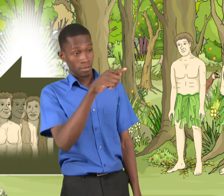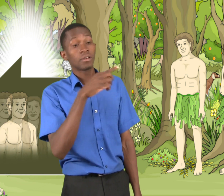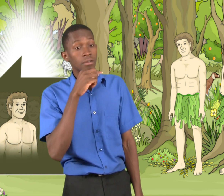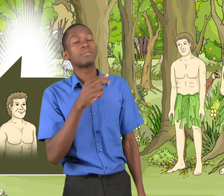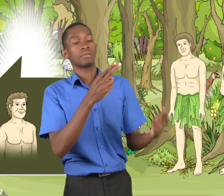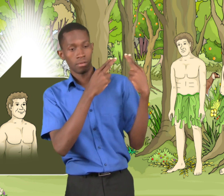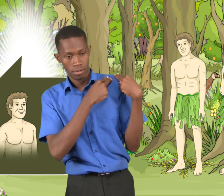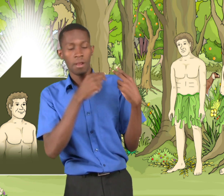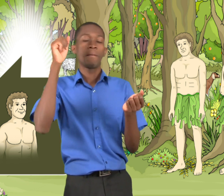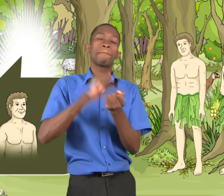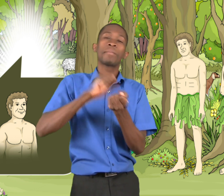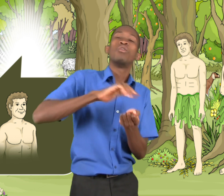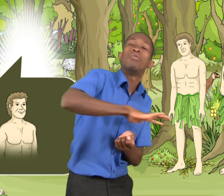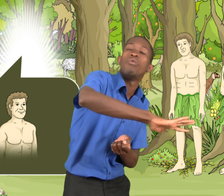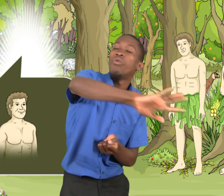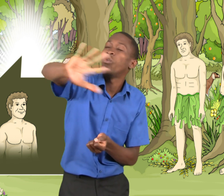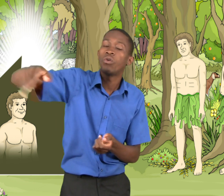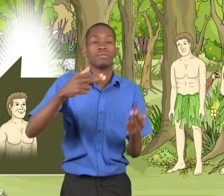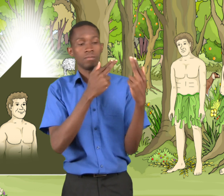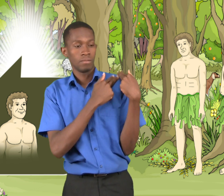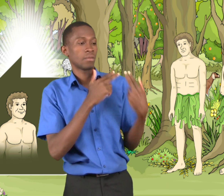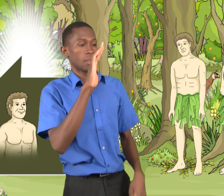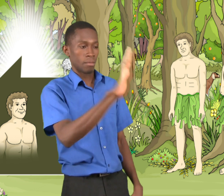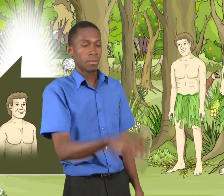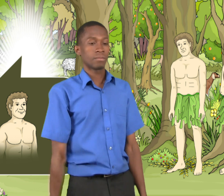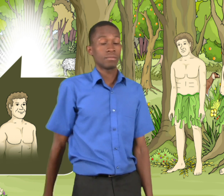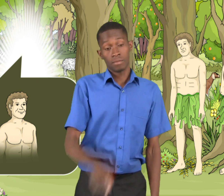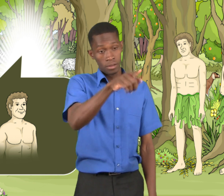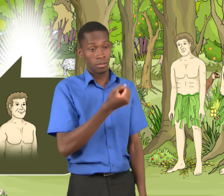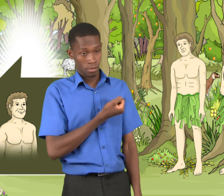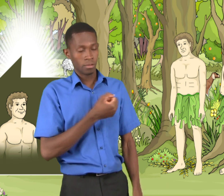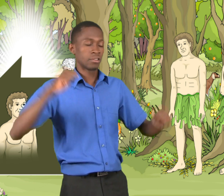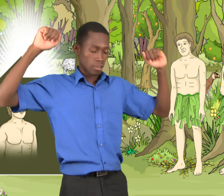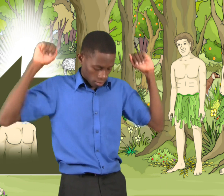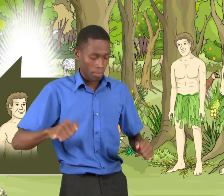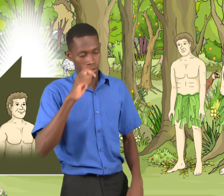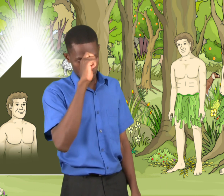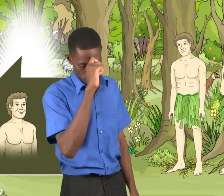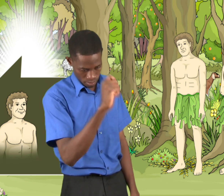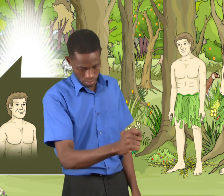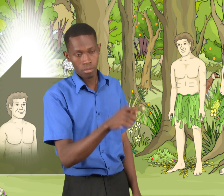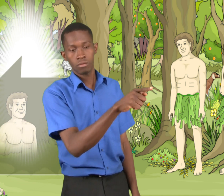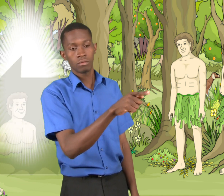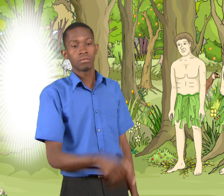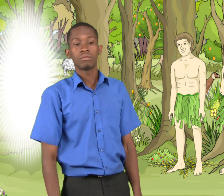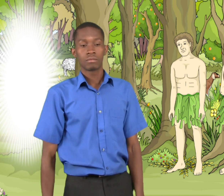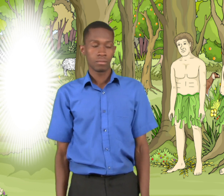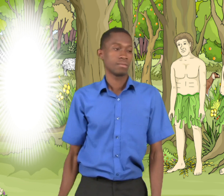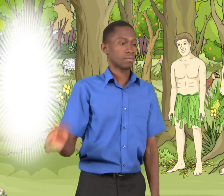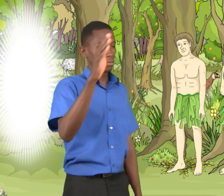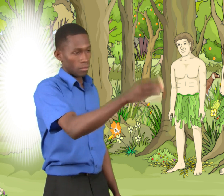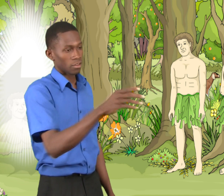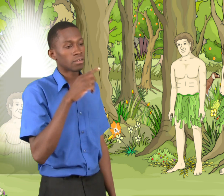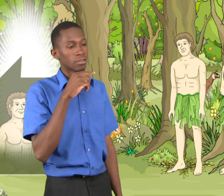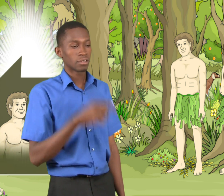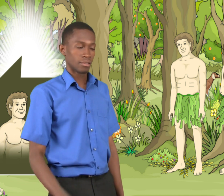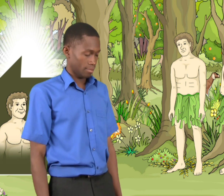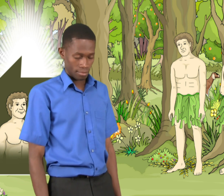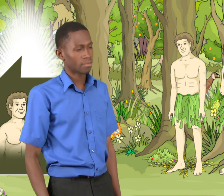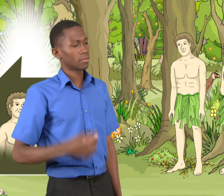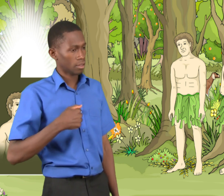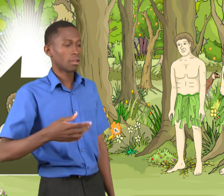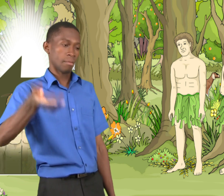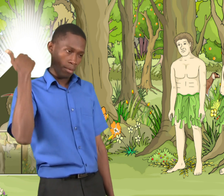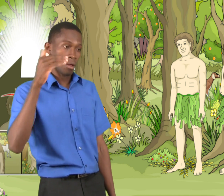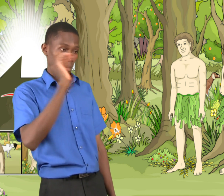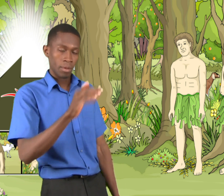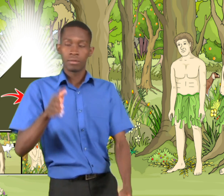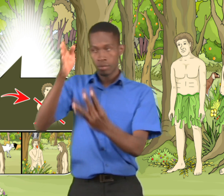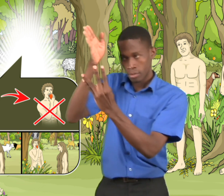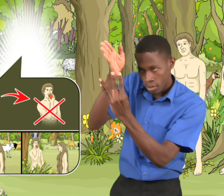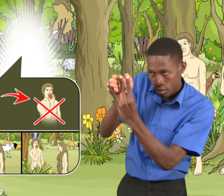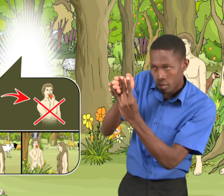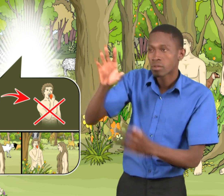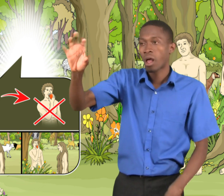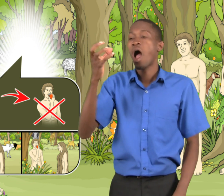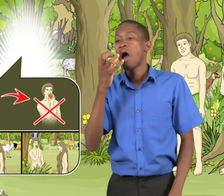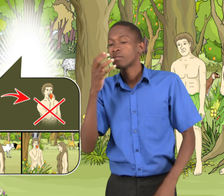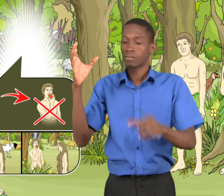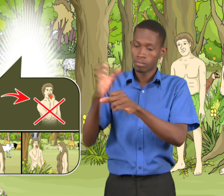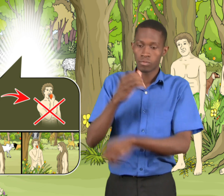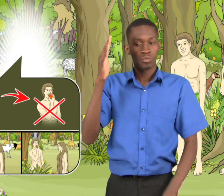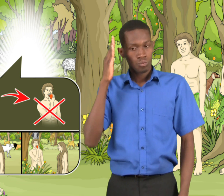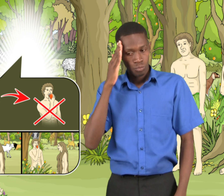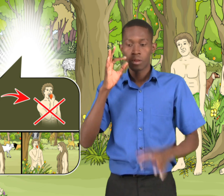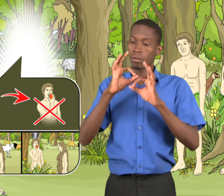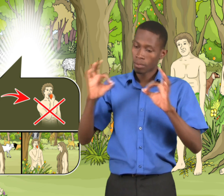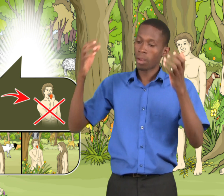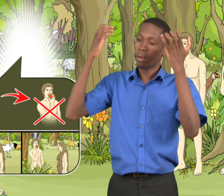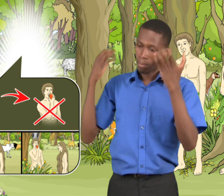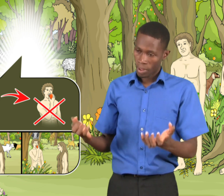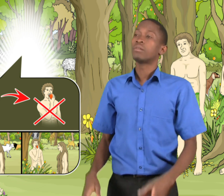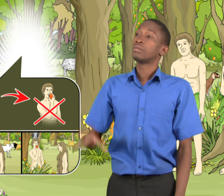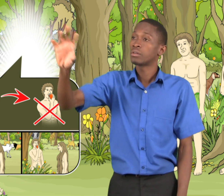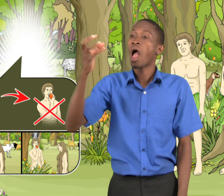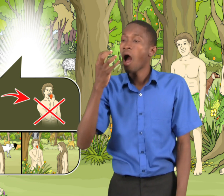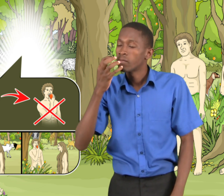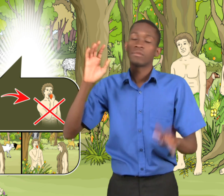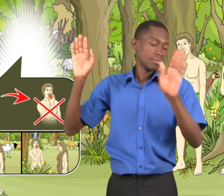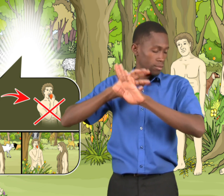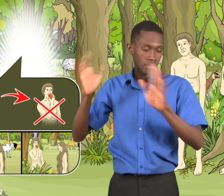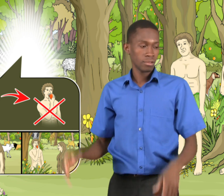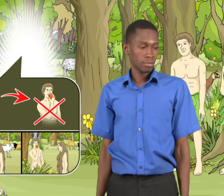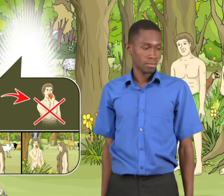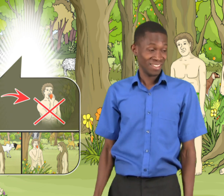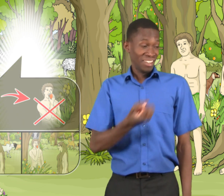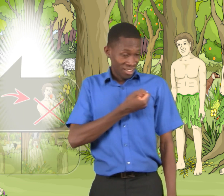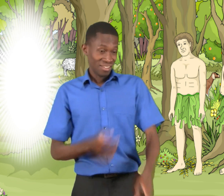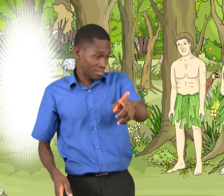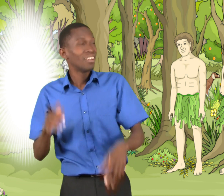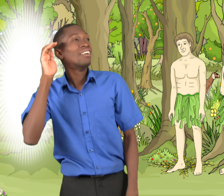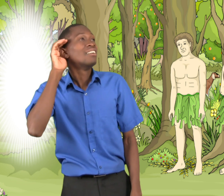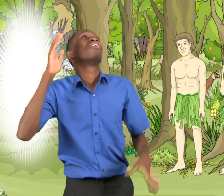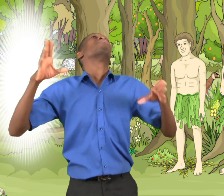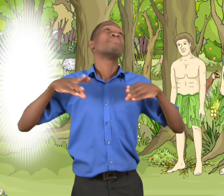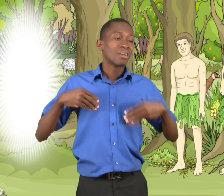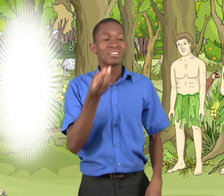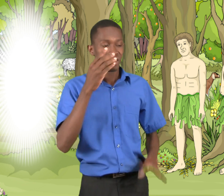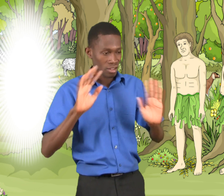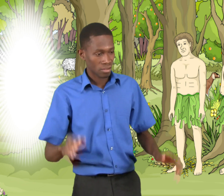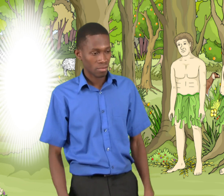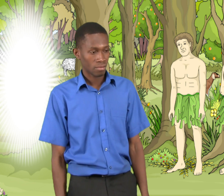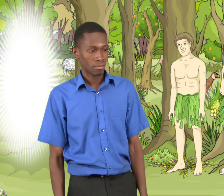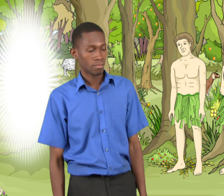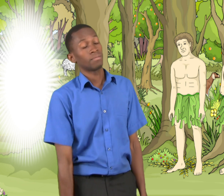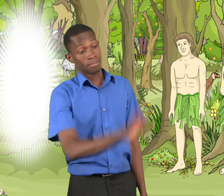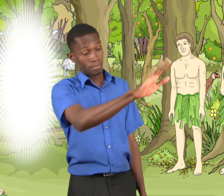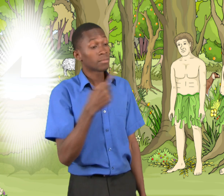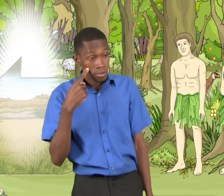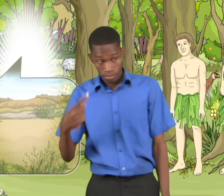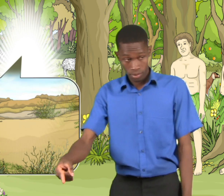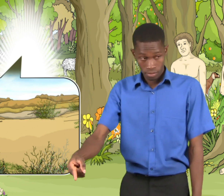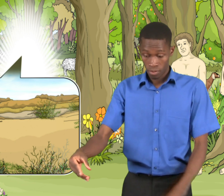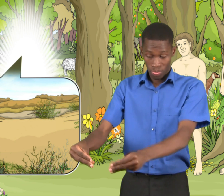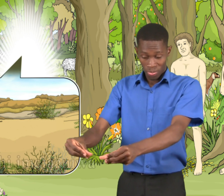And to Adam He said: “Because you have listened to the voice of your wife and have eaten from the tree of which I commanded you not to eat, cursed is the ground because of you;